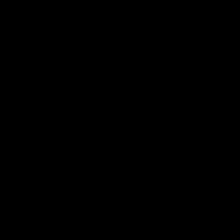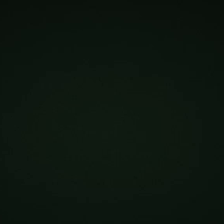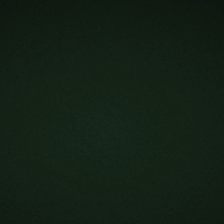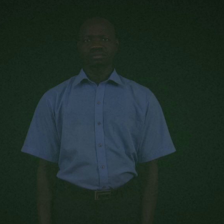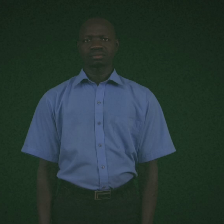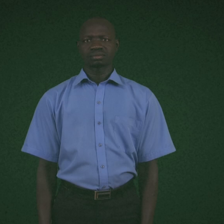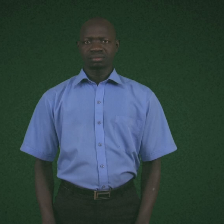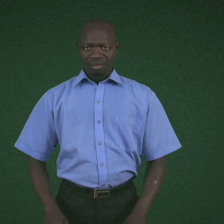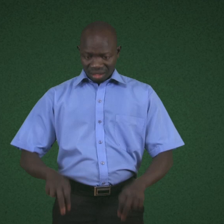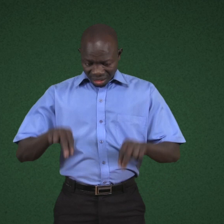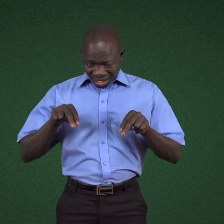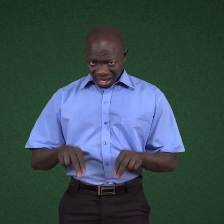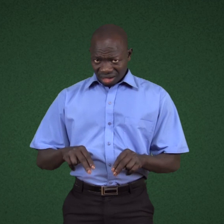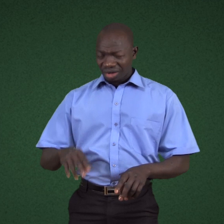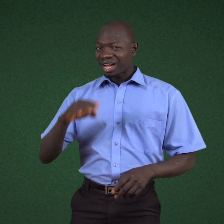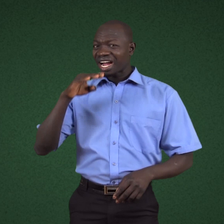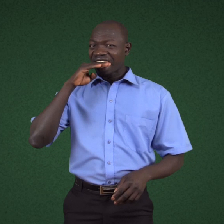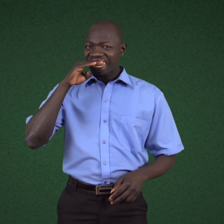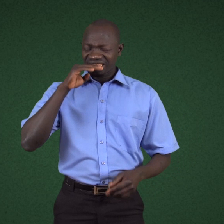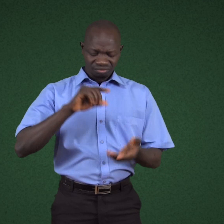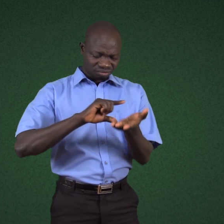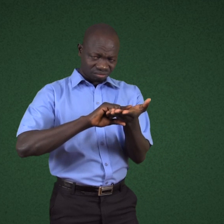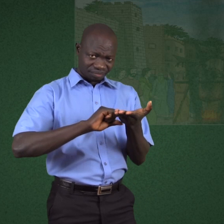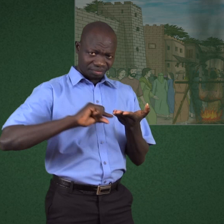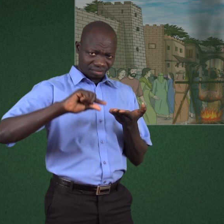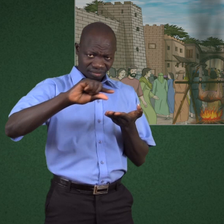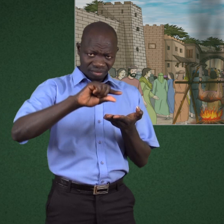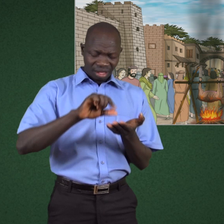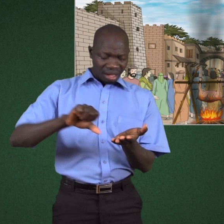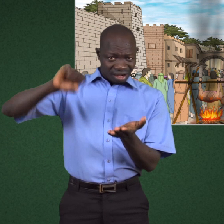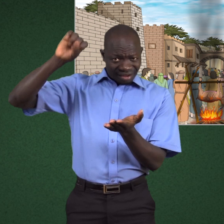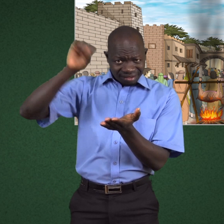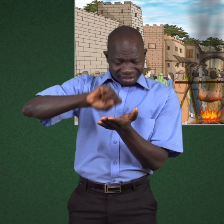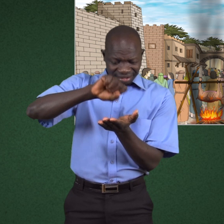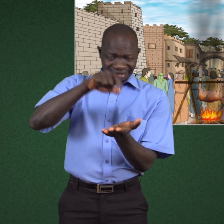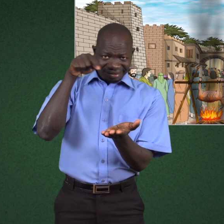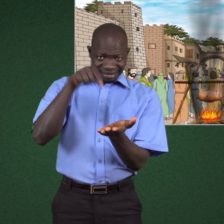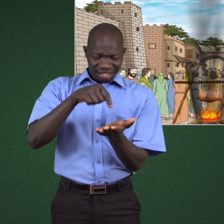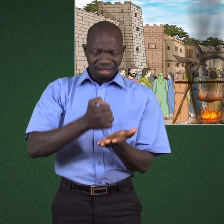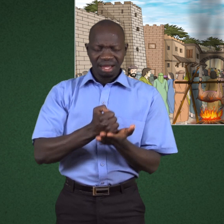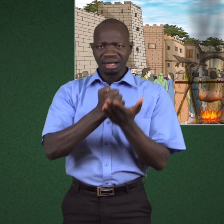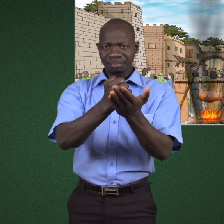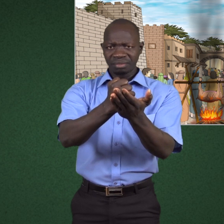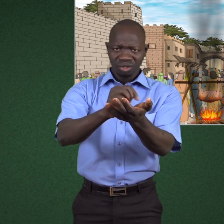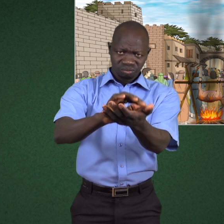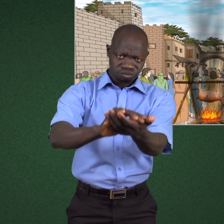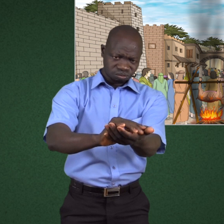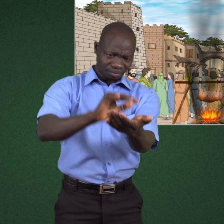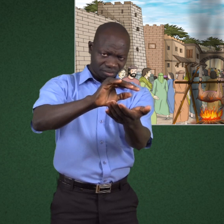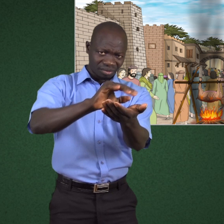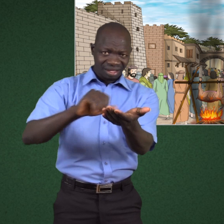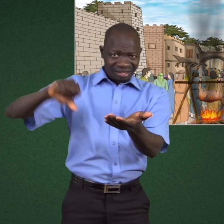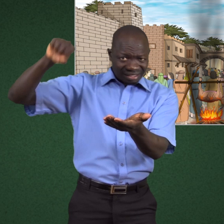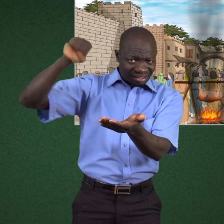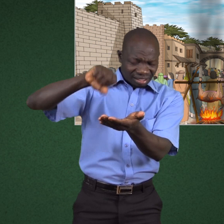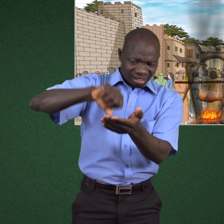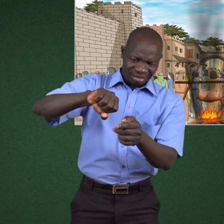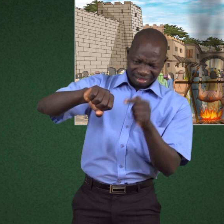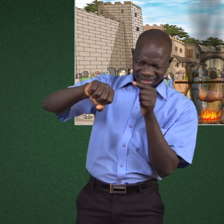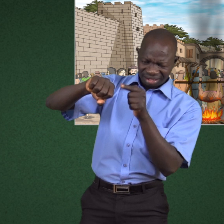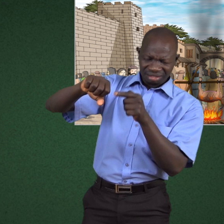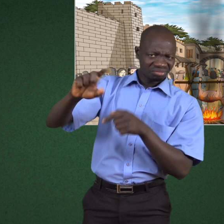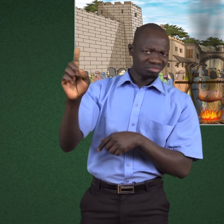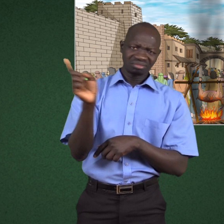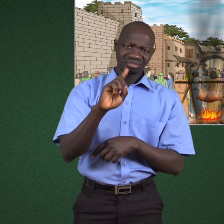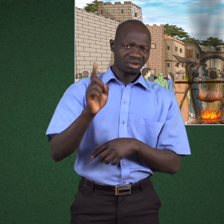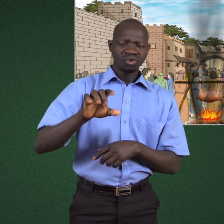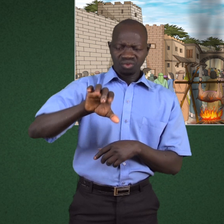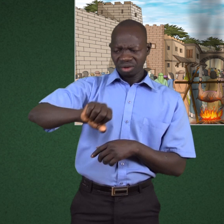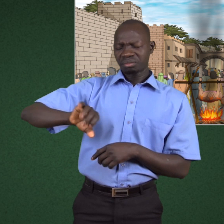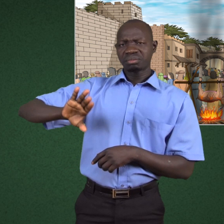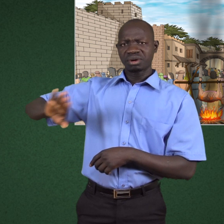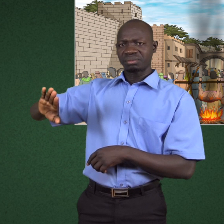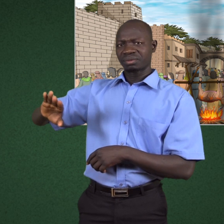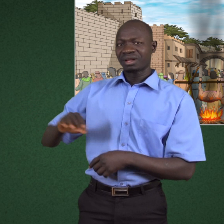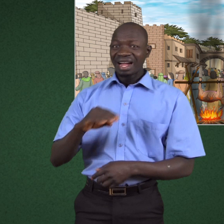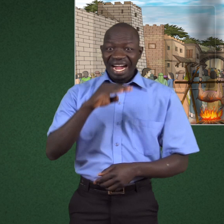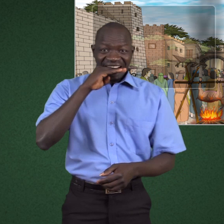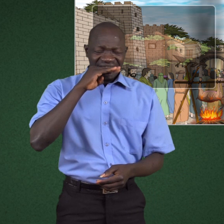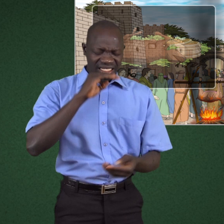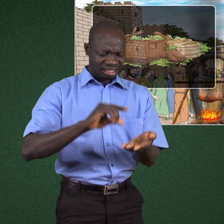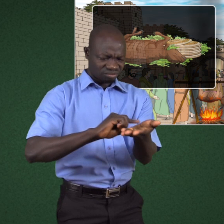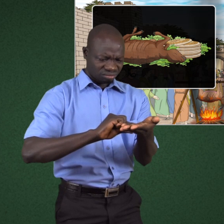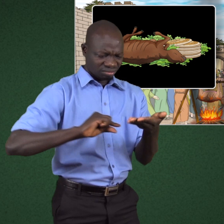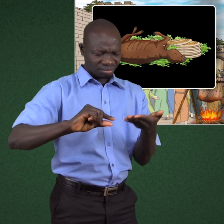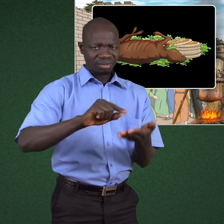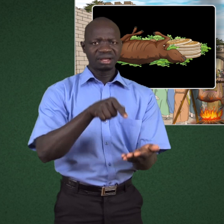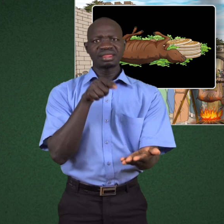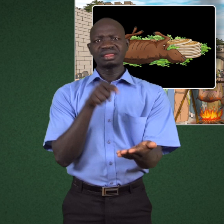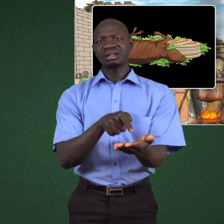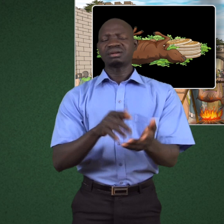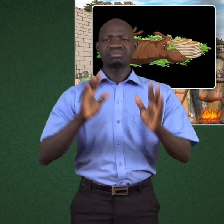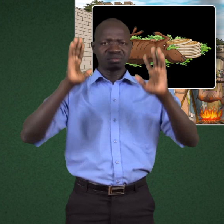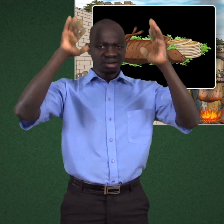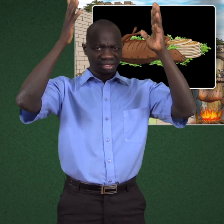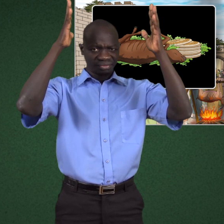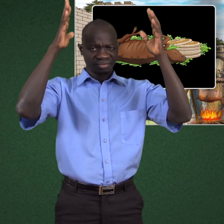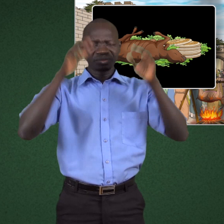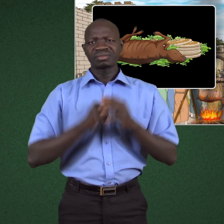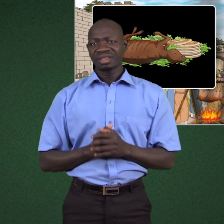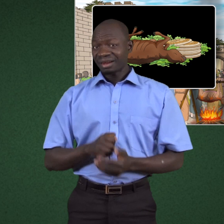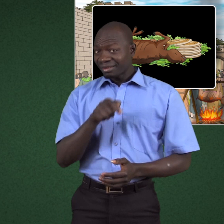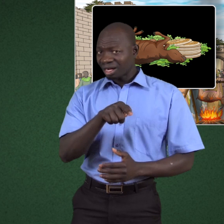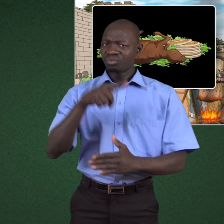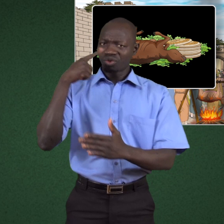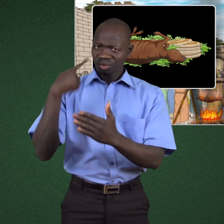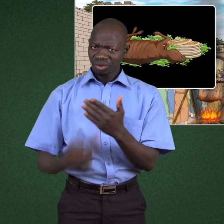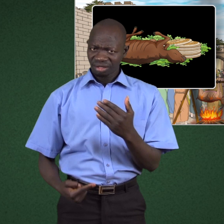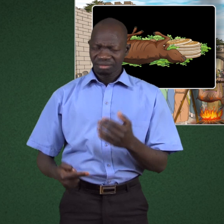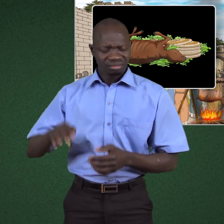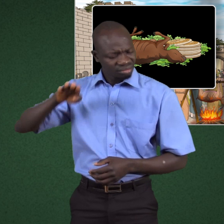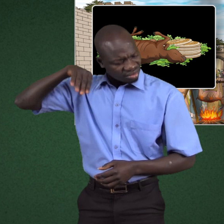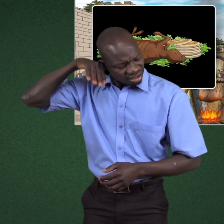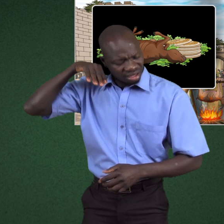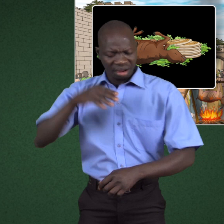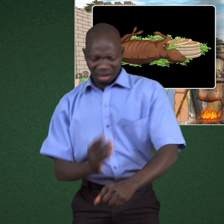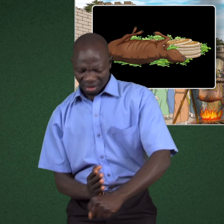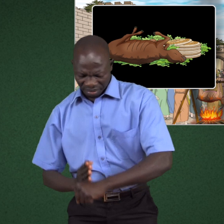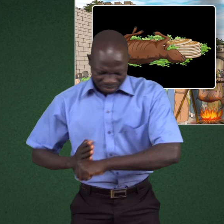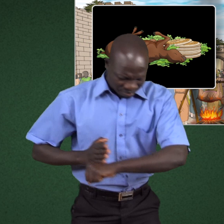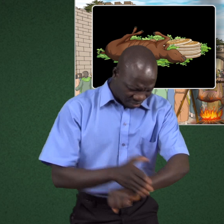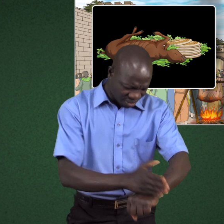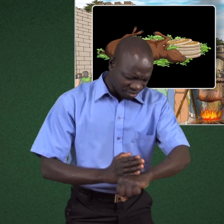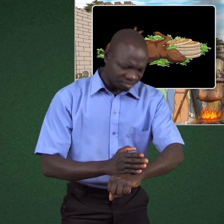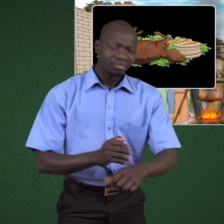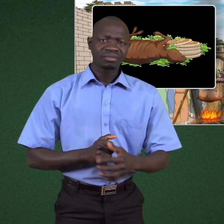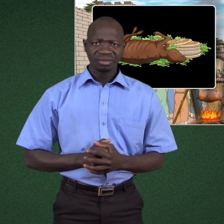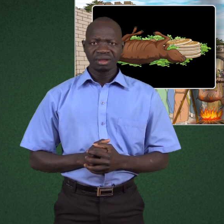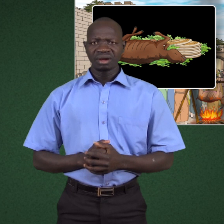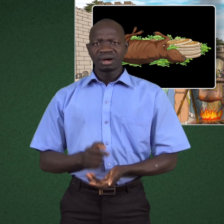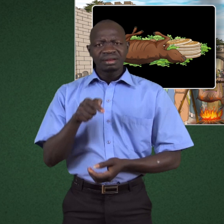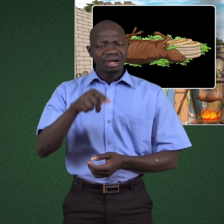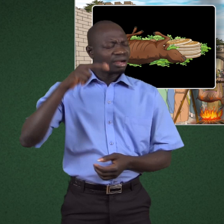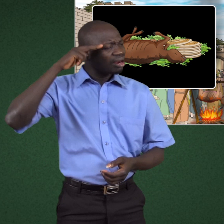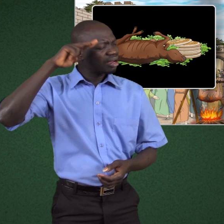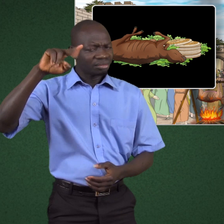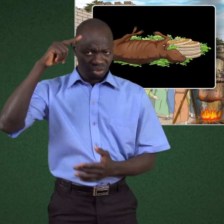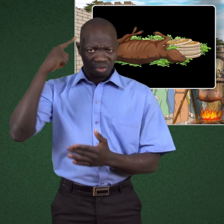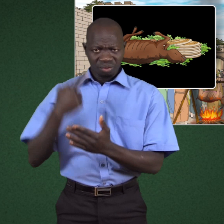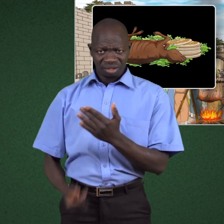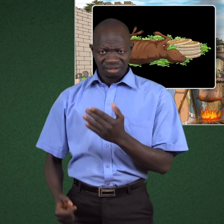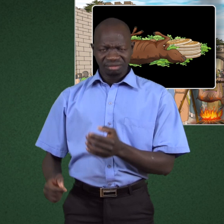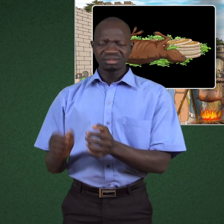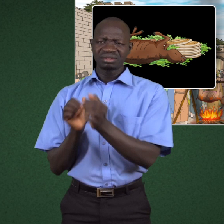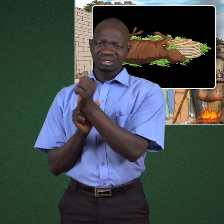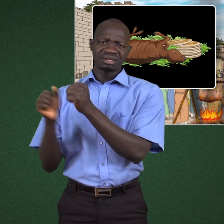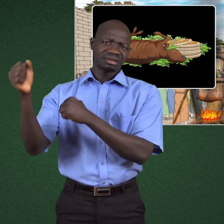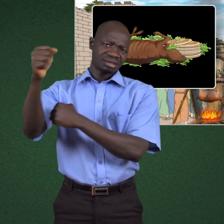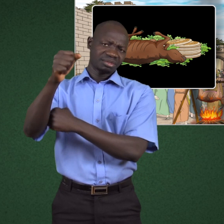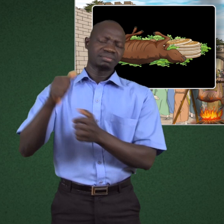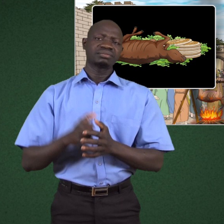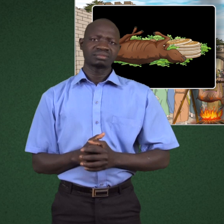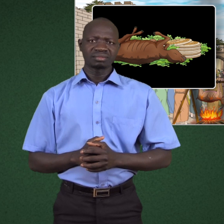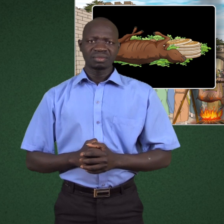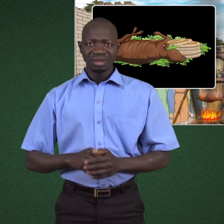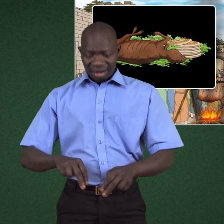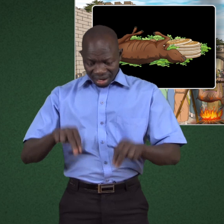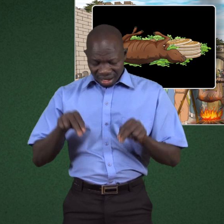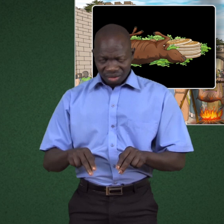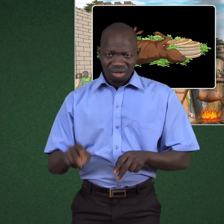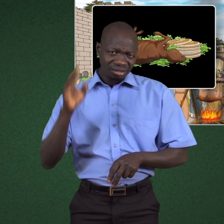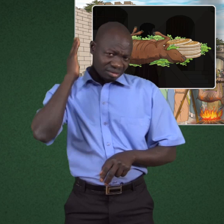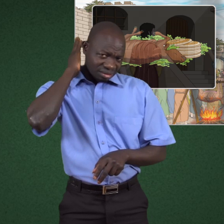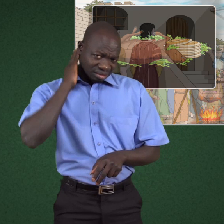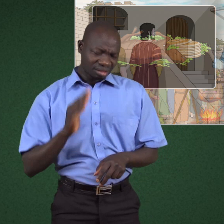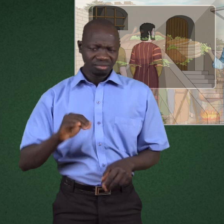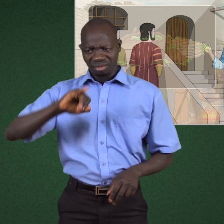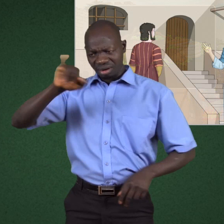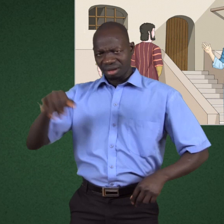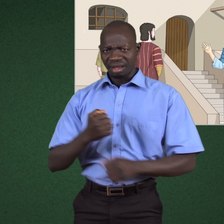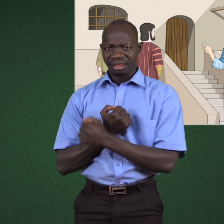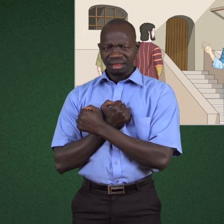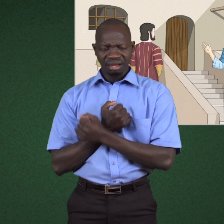When evening came, Jesus was reclining with the twelve disciples. And while they were eating, He said to them, “Truly I tell you, one of you will betray Me.” They were deeply grieved and began to ask Him one after another, “Surely not I, Lord?” Jesus answered, “The one who has dipped his hand into the bowl with Me will betray Me. The Son of Man will go just as it is written about Him, but woe to that man by whom He is betrayed. It would be better for him if he had not been born.” Then Judas, who would betray Him, said, “Surely not I, Rabbi?” Jesus answered, “You have said it yourself.” While they were eating, Jesus took bread, spoke a blessing and broke it, and gave it to the disciples, saying, “Take and eat; this is My body.” Then He took the cup, gave thanks, and gave it to them, saying, “Drink from it, all of you. This is My blood of the covenant, which is poured out for many for the forgiveness of sins. I tell you, I will not drink of this fruit of the vine from now on until that day when I drink it anew with you in My Father’s kingdom.” And when they had sung a hymn, they went out to the Mount of Olives. Then Jesus said to them, “This very night you will all fall away on account of Me. For it is written: ‘I will strike the Shepherd, and the sheep of the flock will be scattered.’ But after I have risen, I will go ahead of you into Galilee.” Peter said to Him, “Even if all fall away on account of You, I never will.” “Truly I tell you,” Jesus declared, “this very night, before the rooster crows, you will deny Me three times.” Peter replied, “Even if I have to die with You, I will never deny You.” And all the other disciples said the same thing. Now the Feast of Unleavened Bread, called the Passover, was approaching, and the chief priests and scribes were looking for a way to put Jesus to death; for they feared the people. Then Satan entered Judas Iscariot, who was one of the Twelve. And Judas went to discuss with the chief priests and temple officers how he might betray Jesus to them. They were delighted and agreed to give him money. Judas consented, and began to look for an opportunity to betray Jesus to them in the absence of a crowd. Then came the day of Unleavened Bread on which the Passover lamb was to be sacrificed.